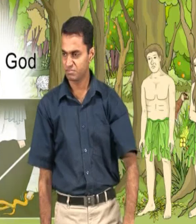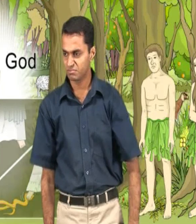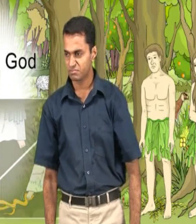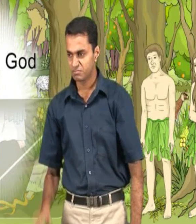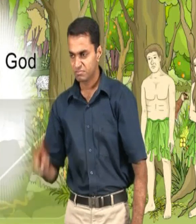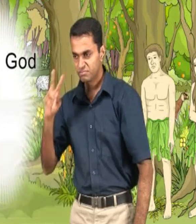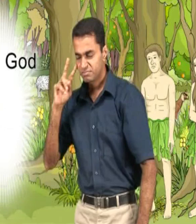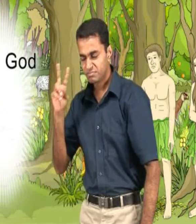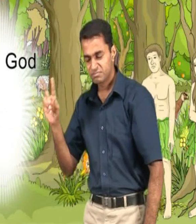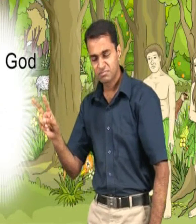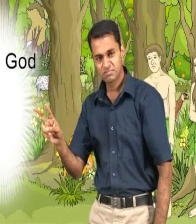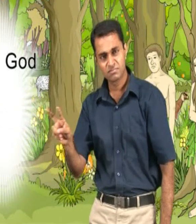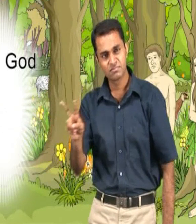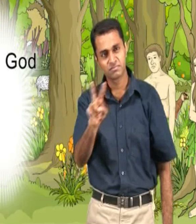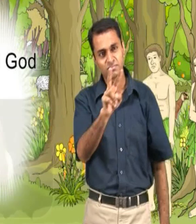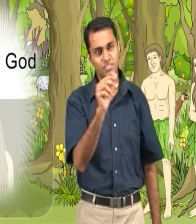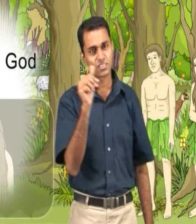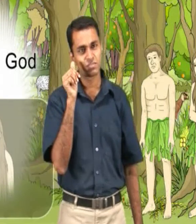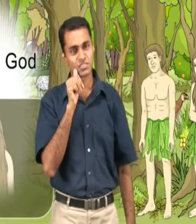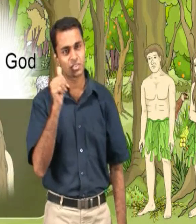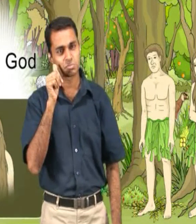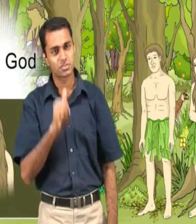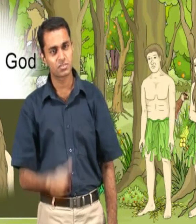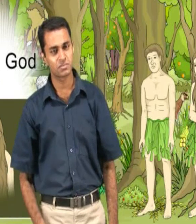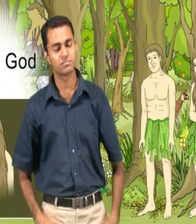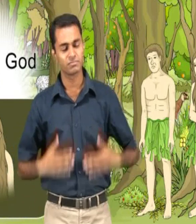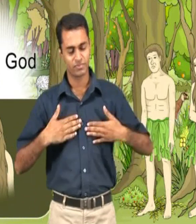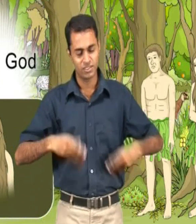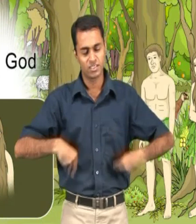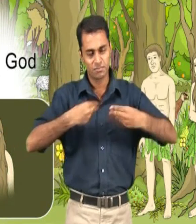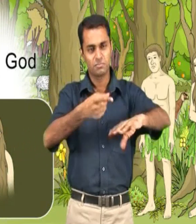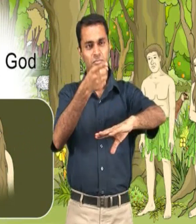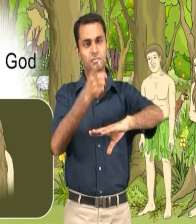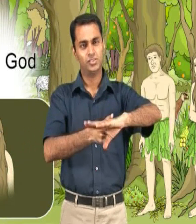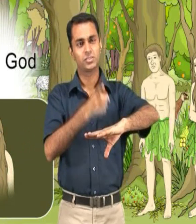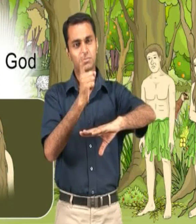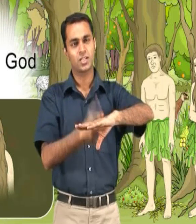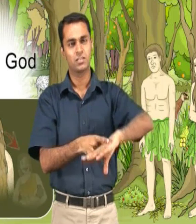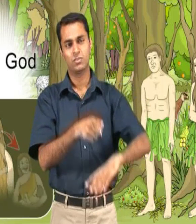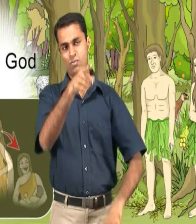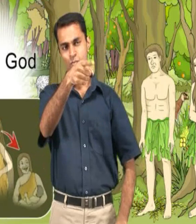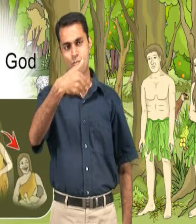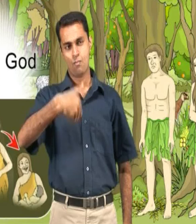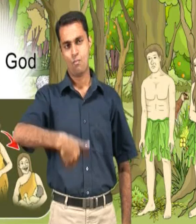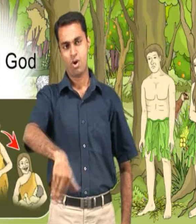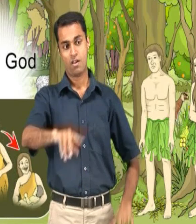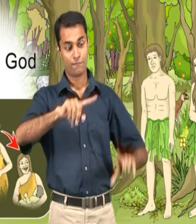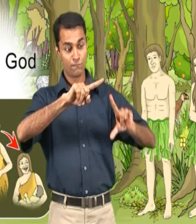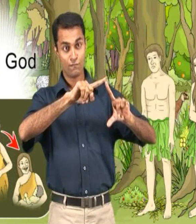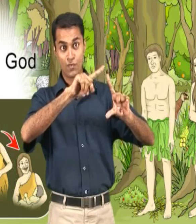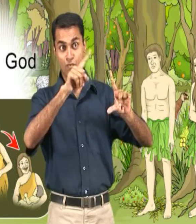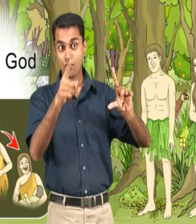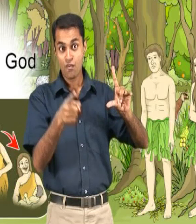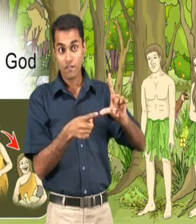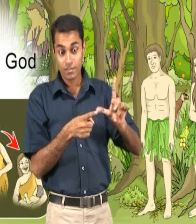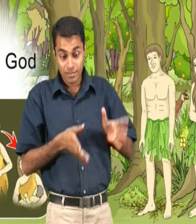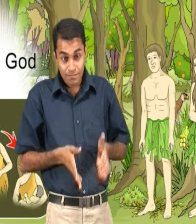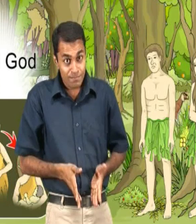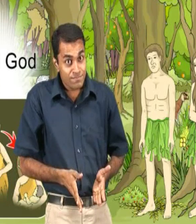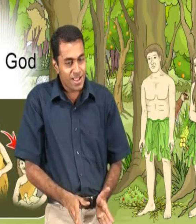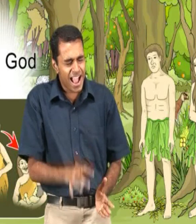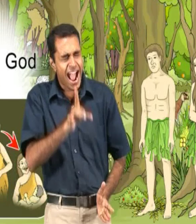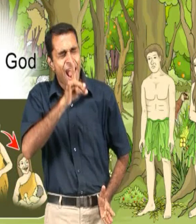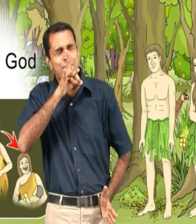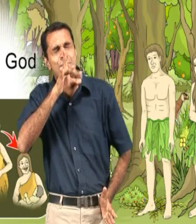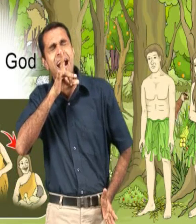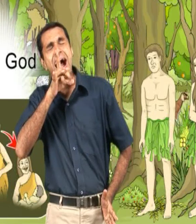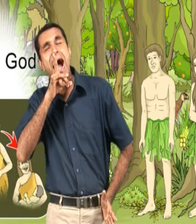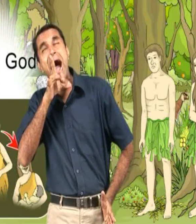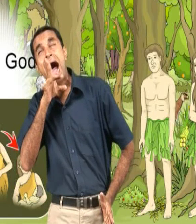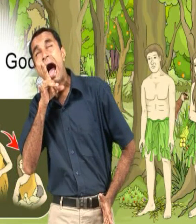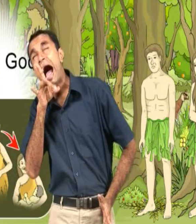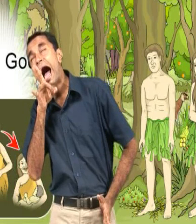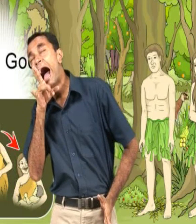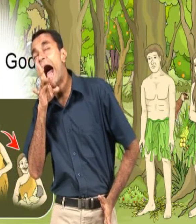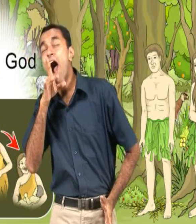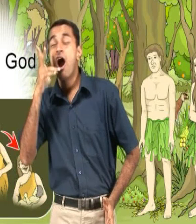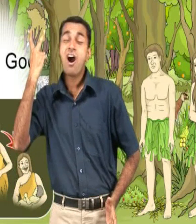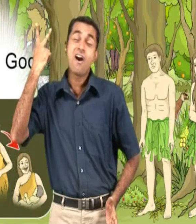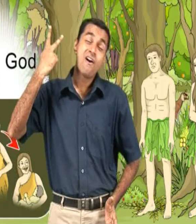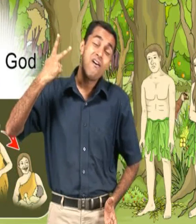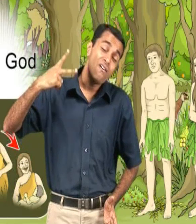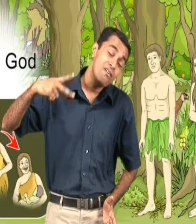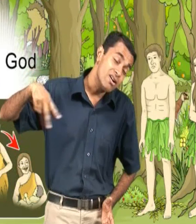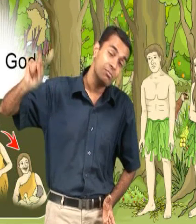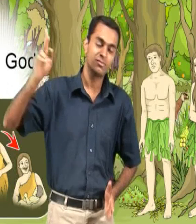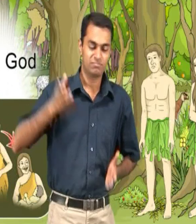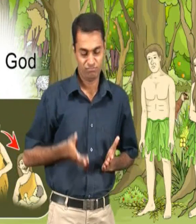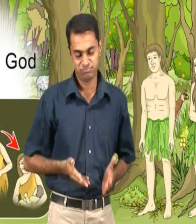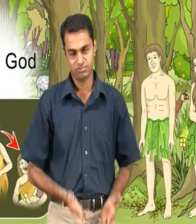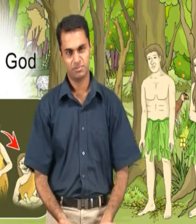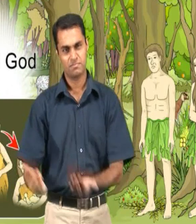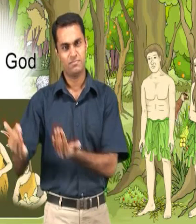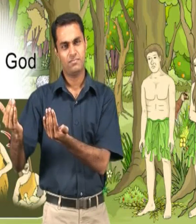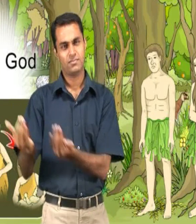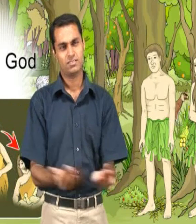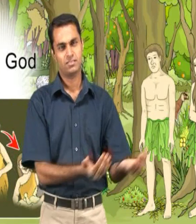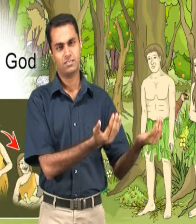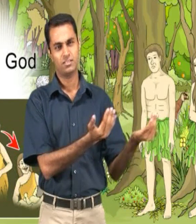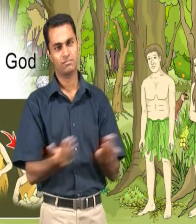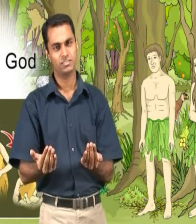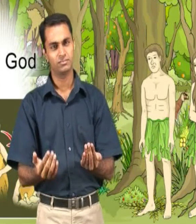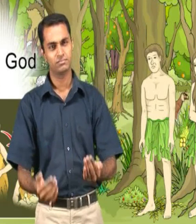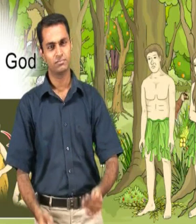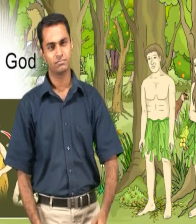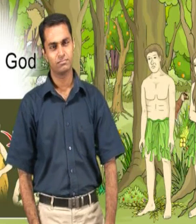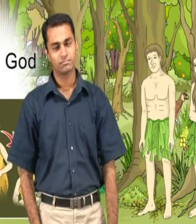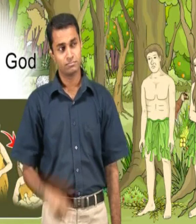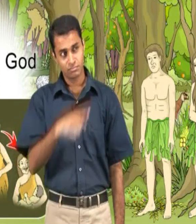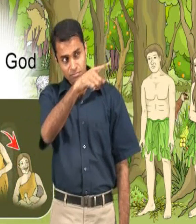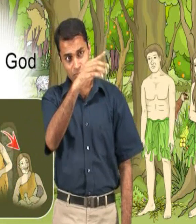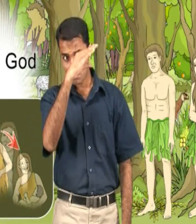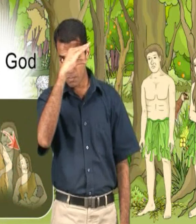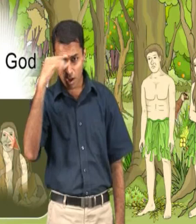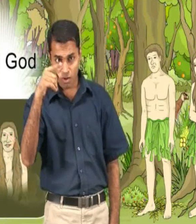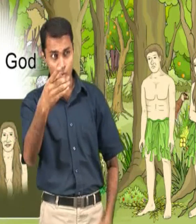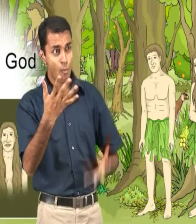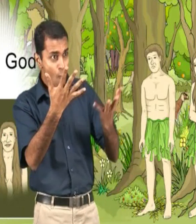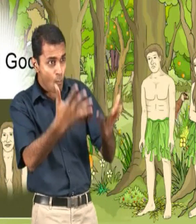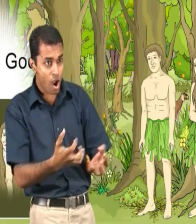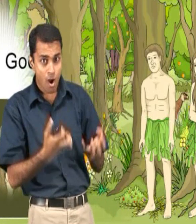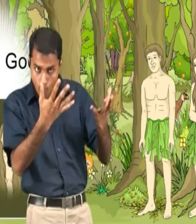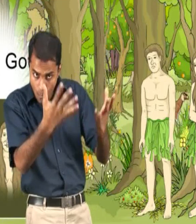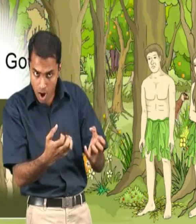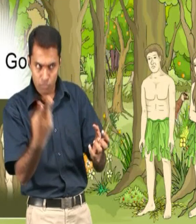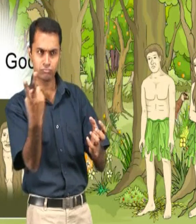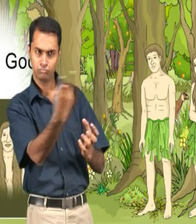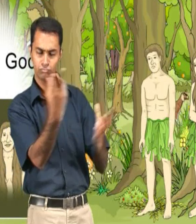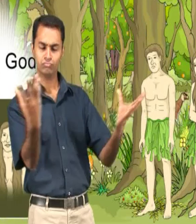To the woman He said: “I will sharply increase your pain in childbirth; in pain you will bring forth children.